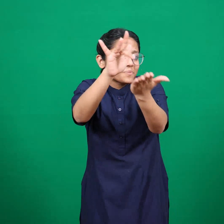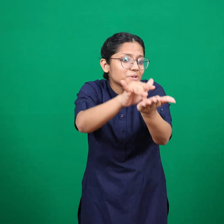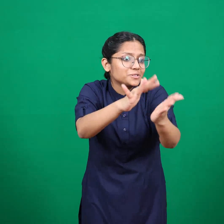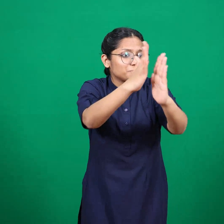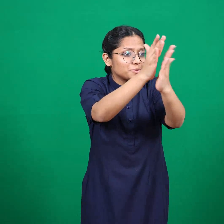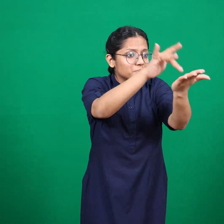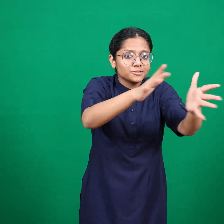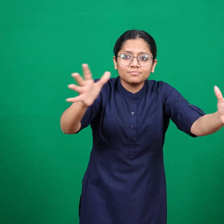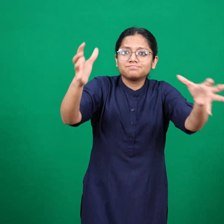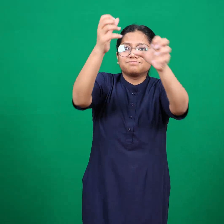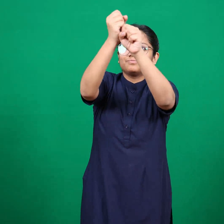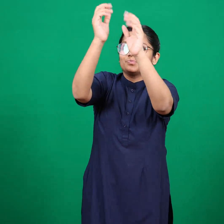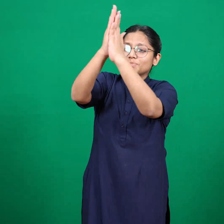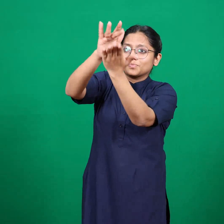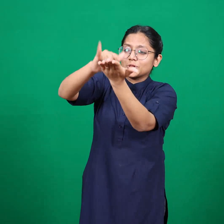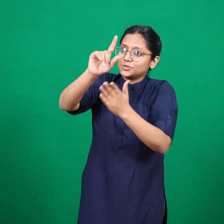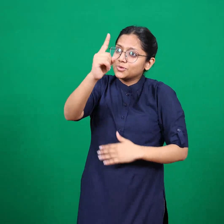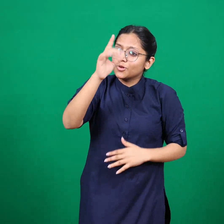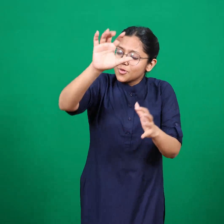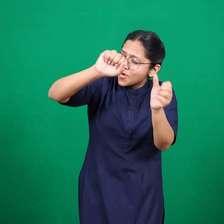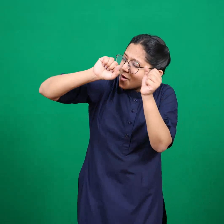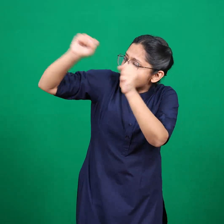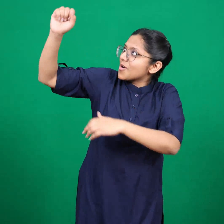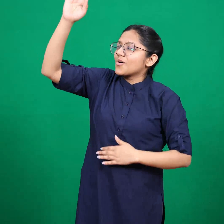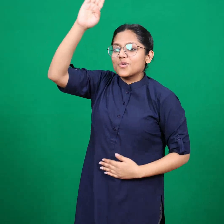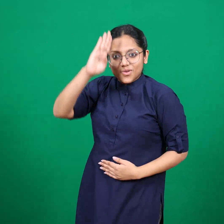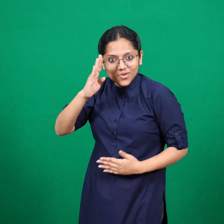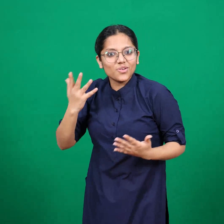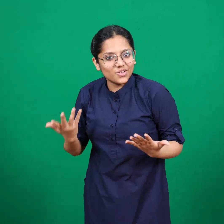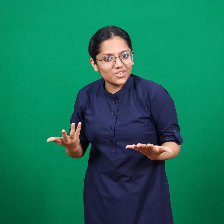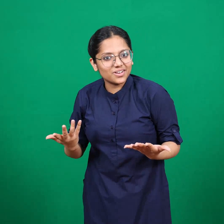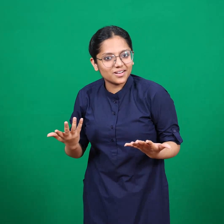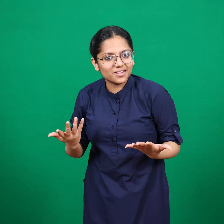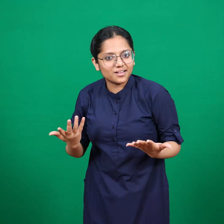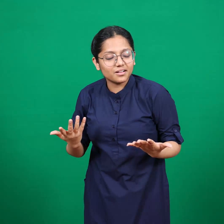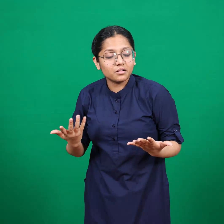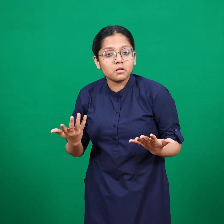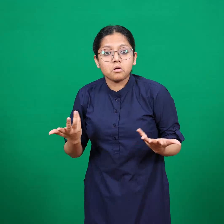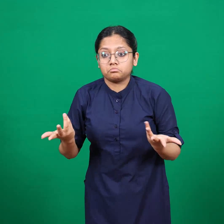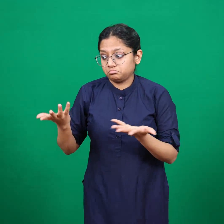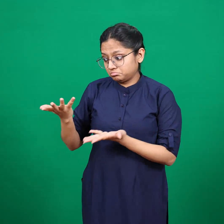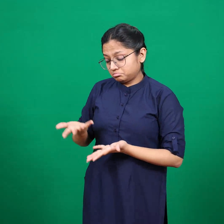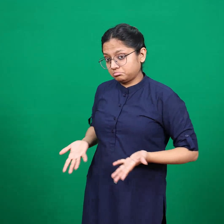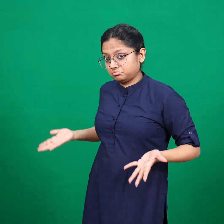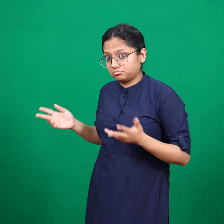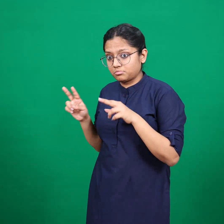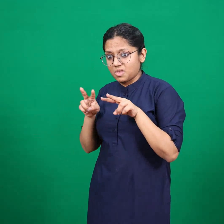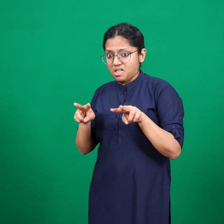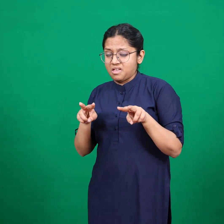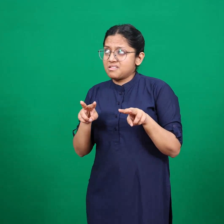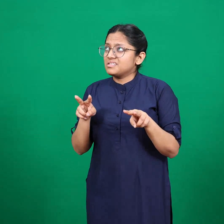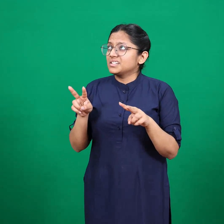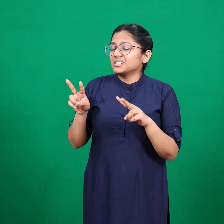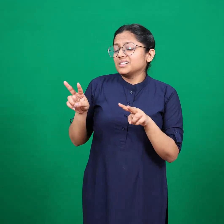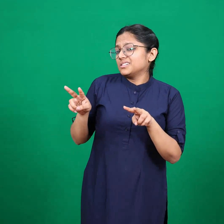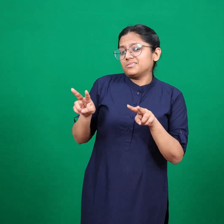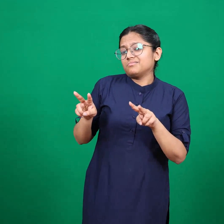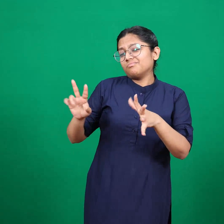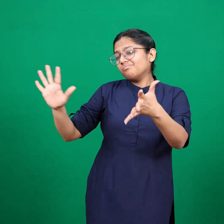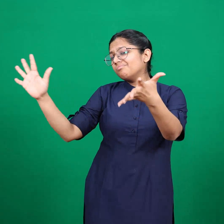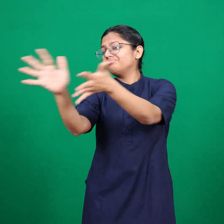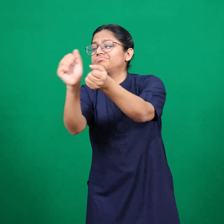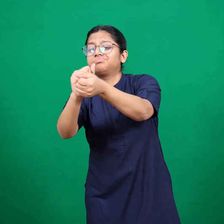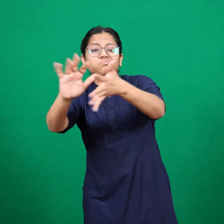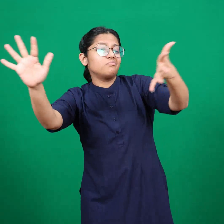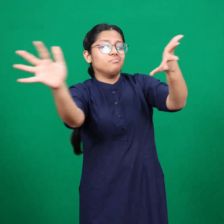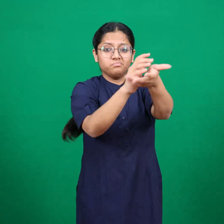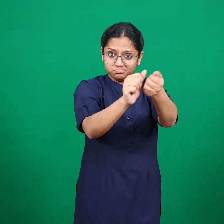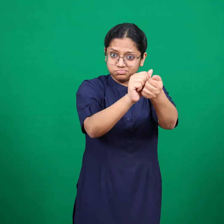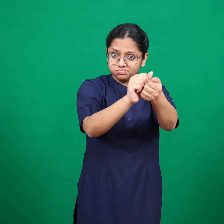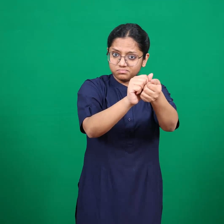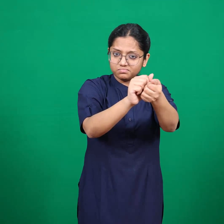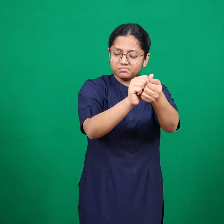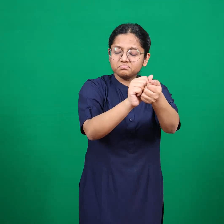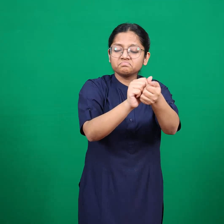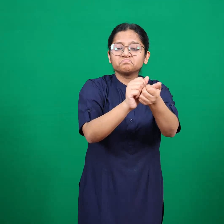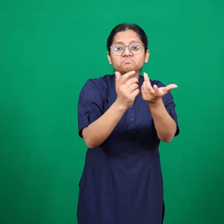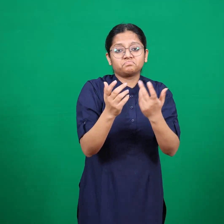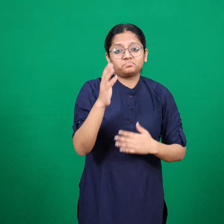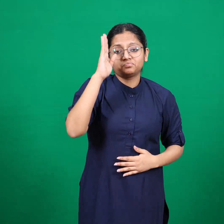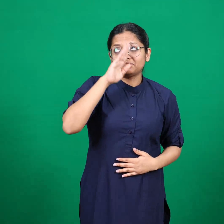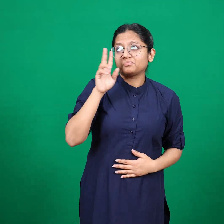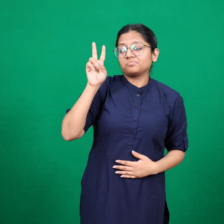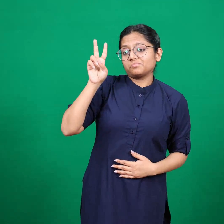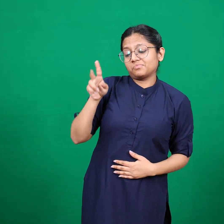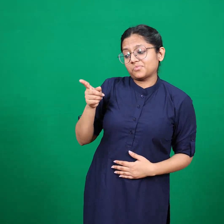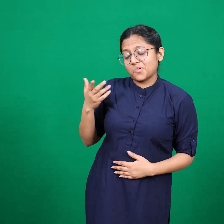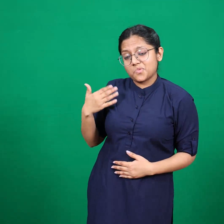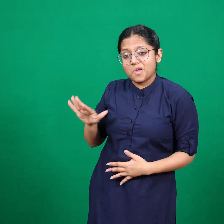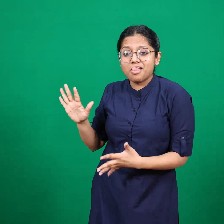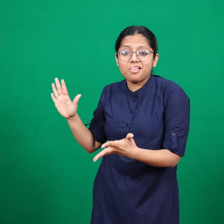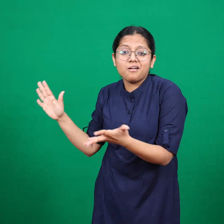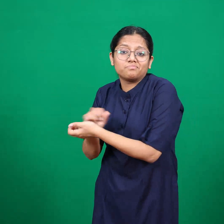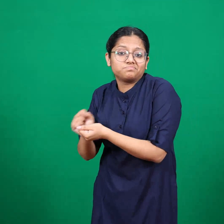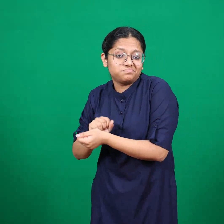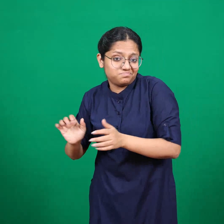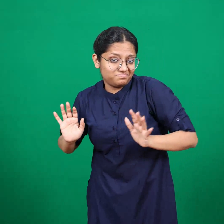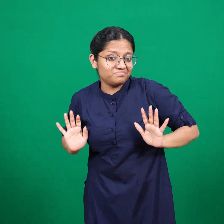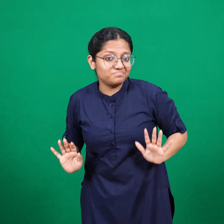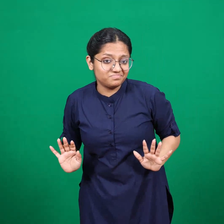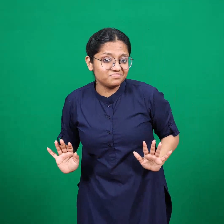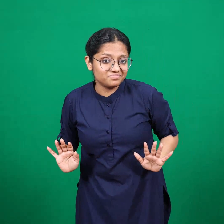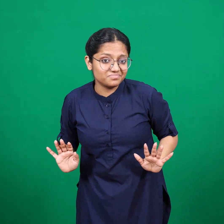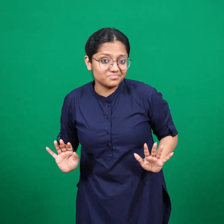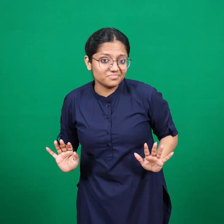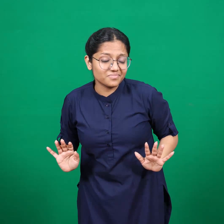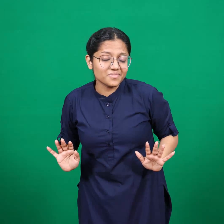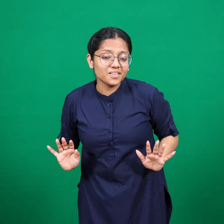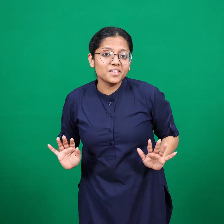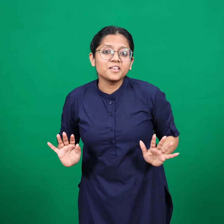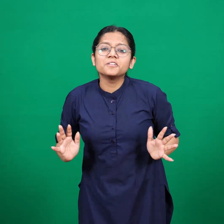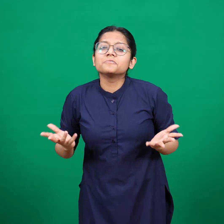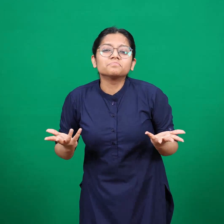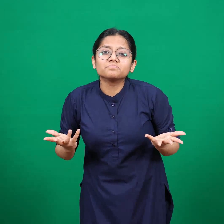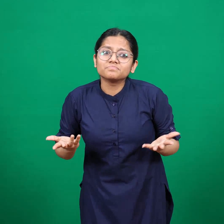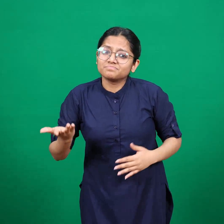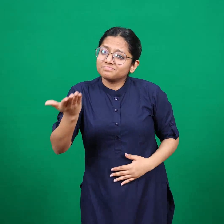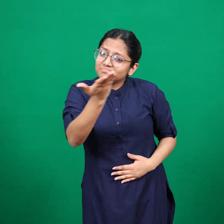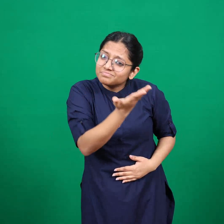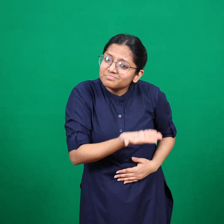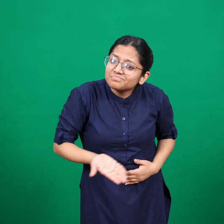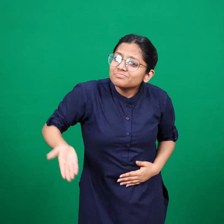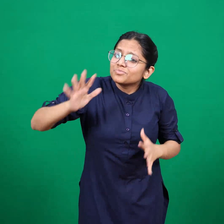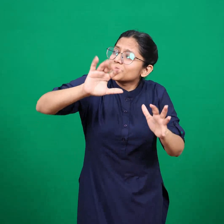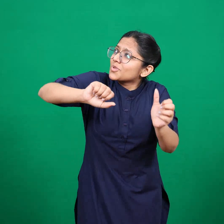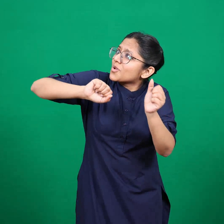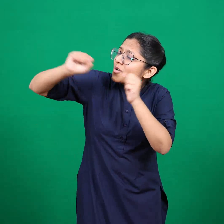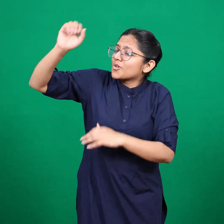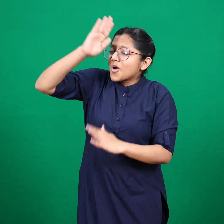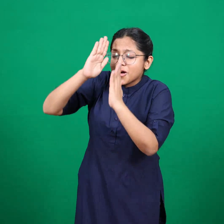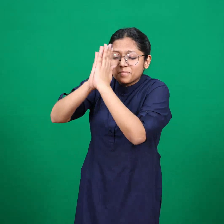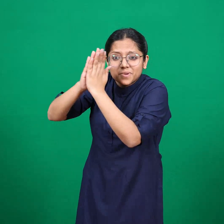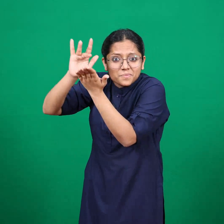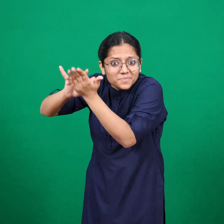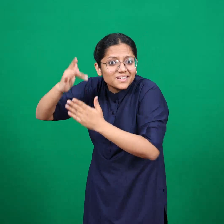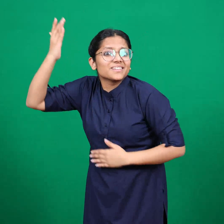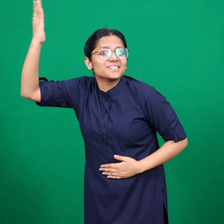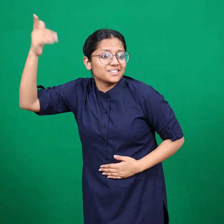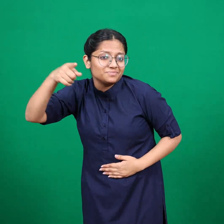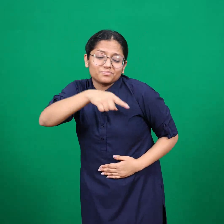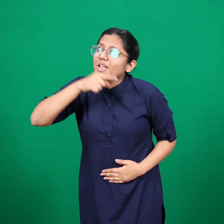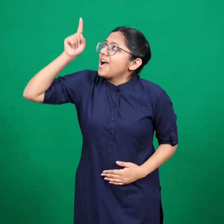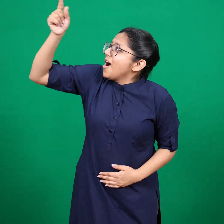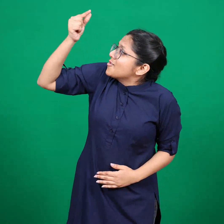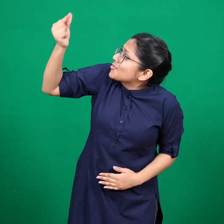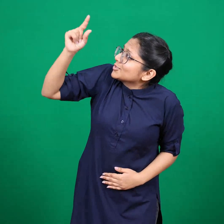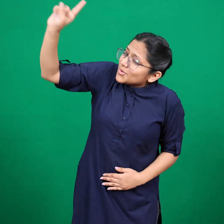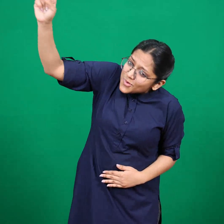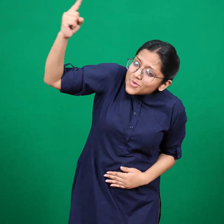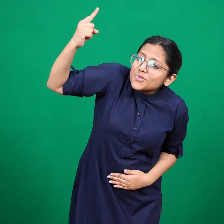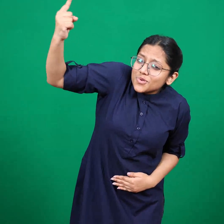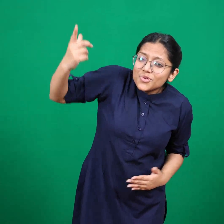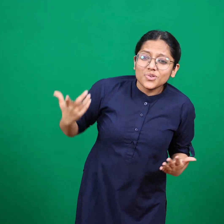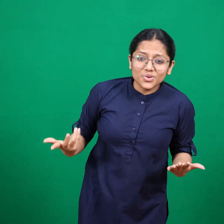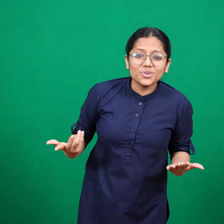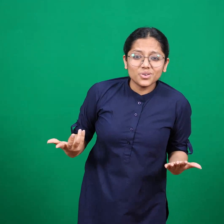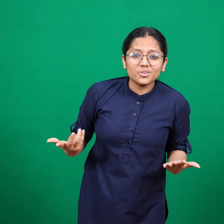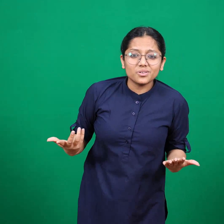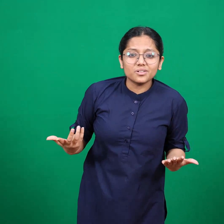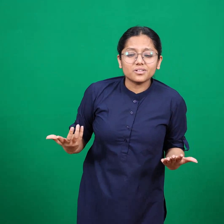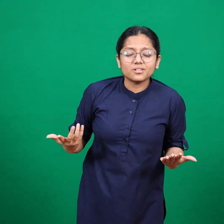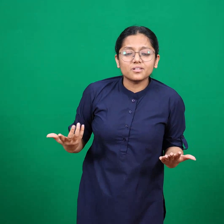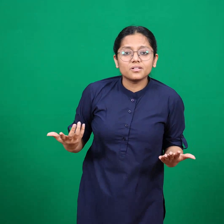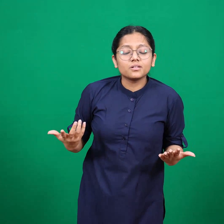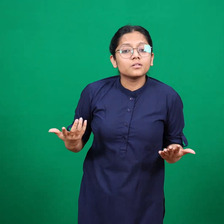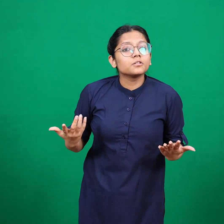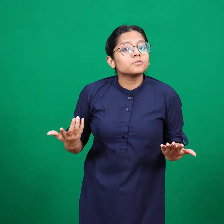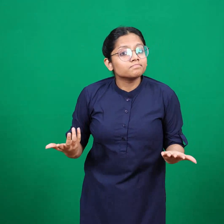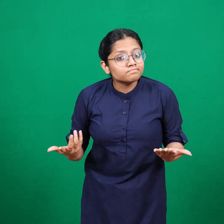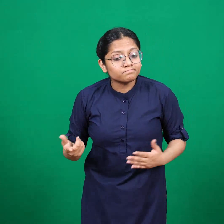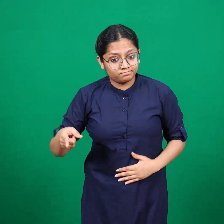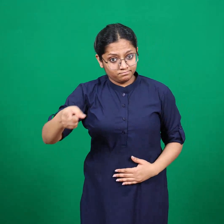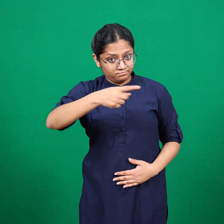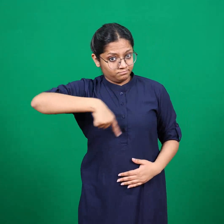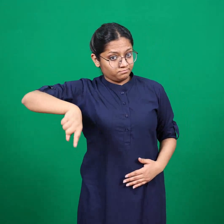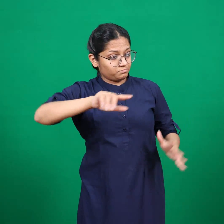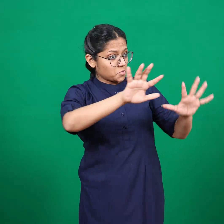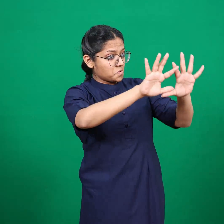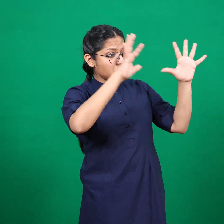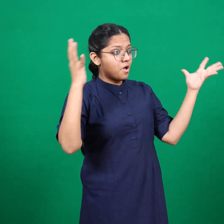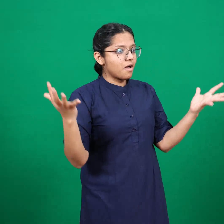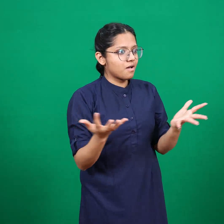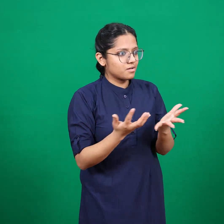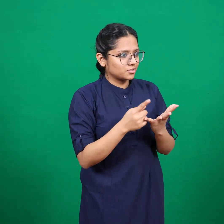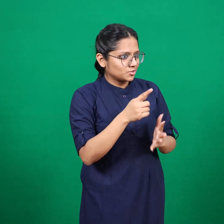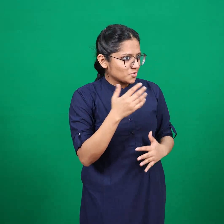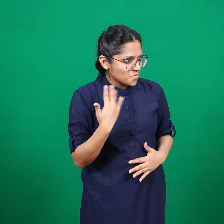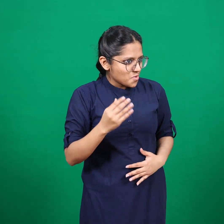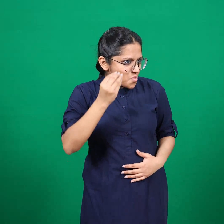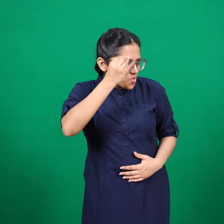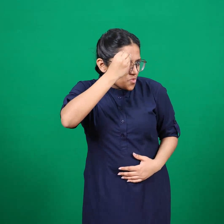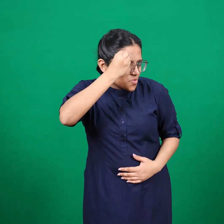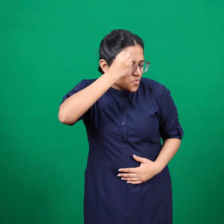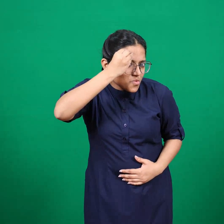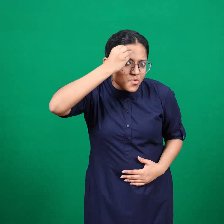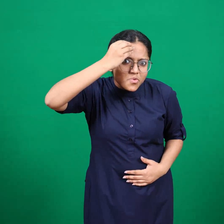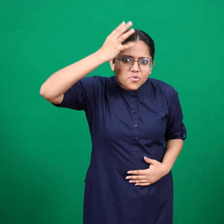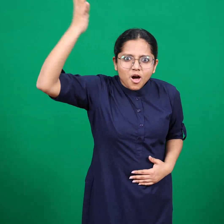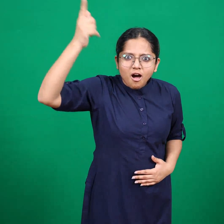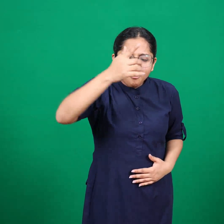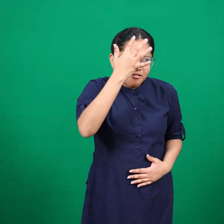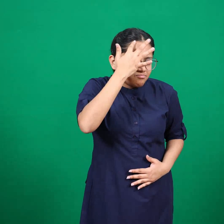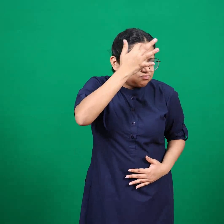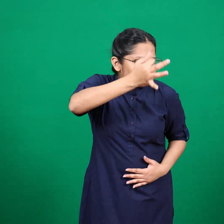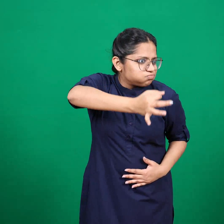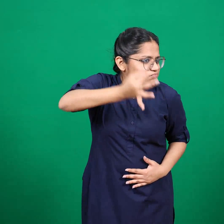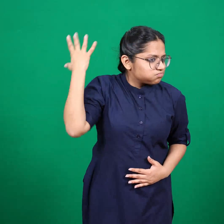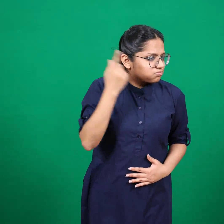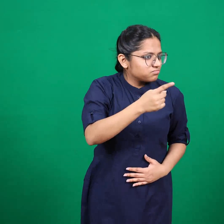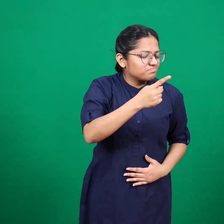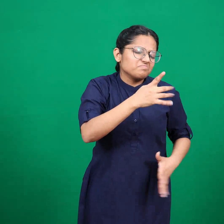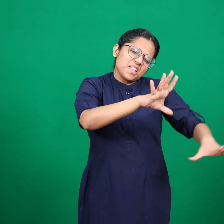If anyone destroys God's temple, God will destroy him; for God's temple is holy, and you are that temple.